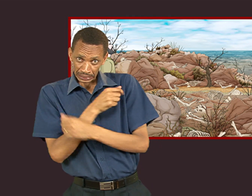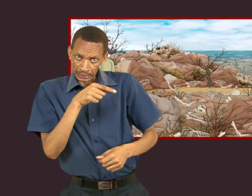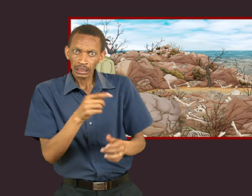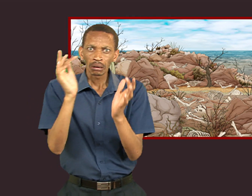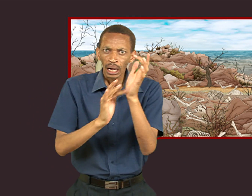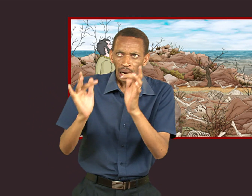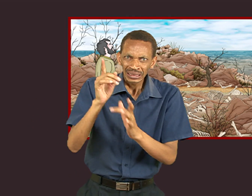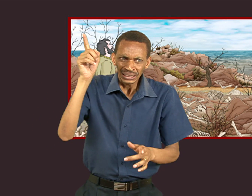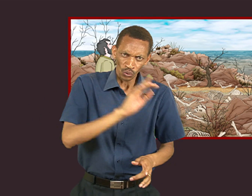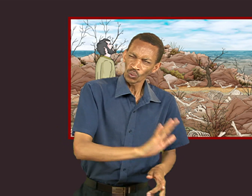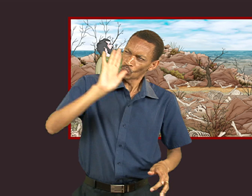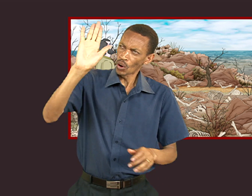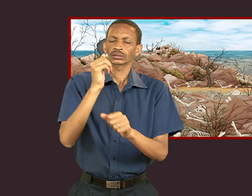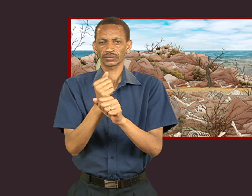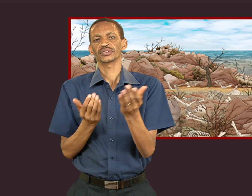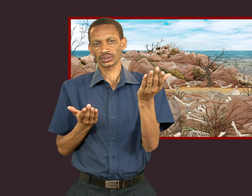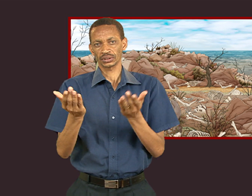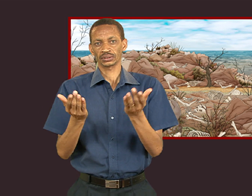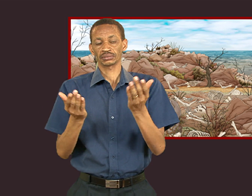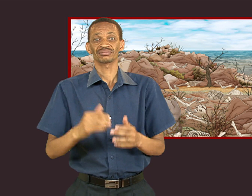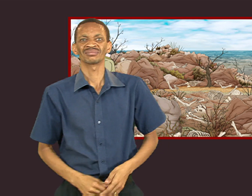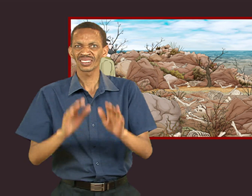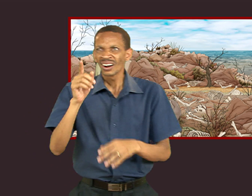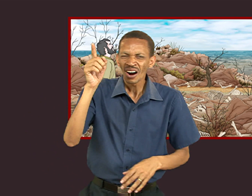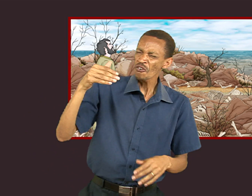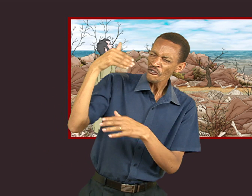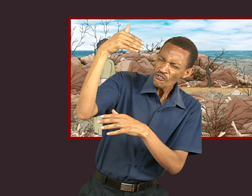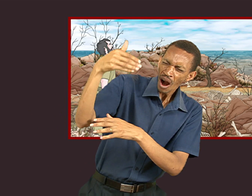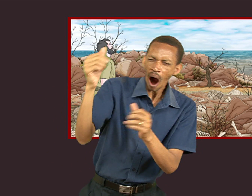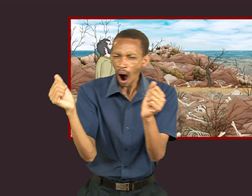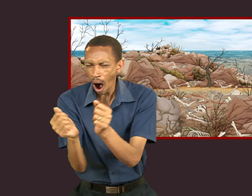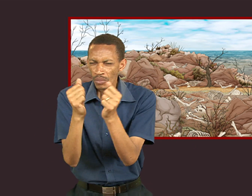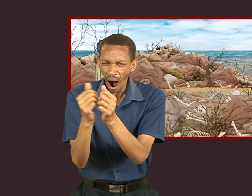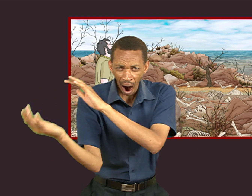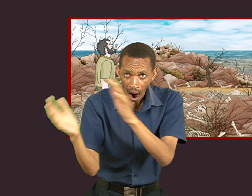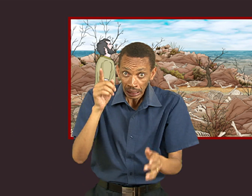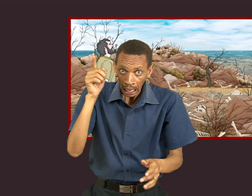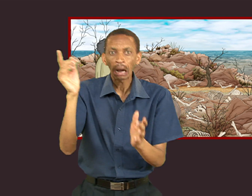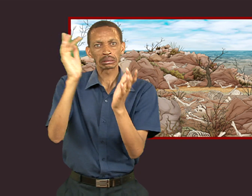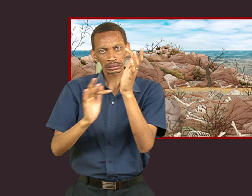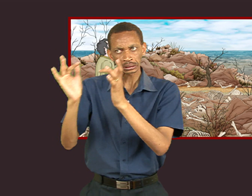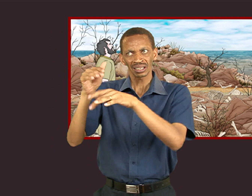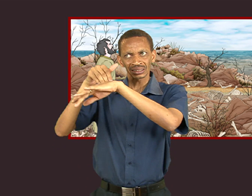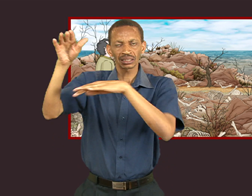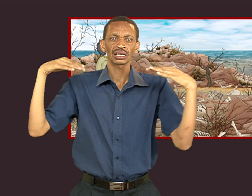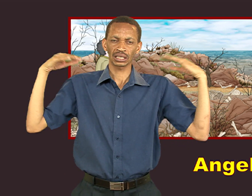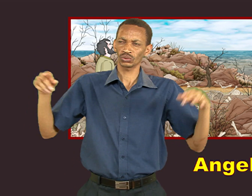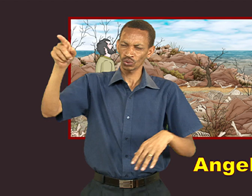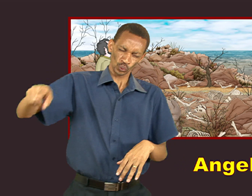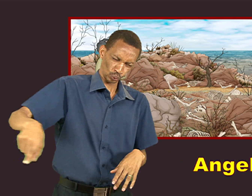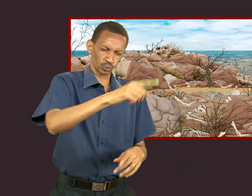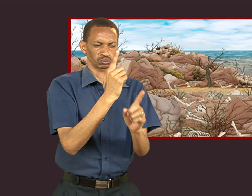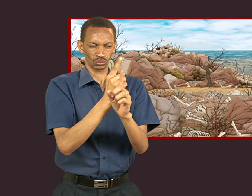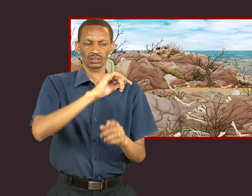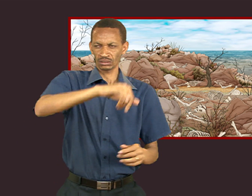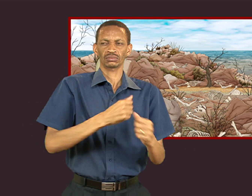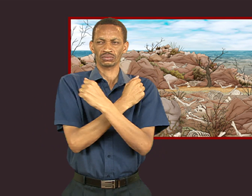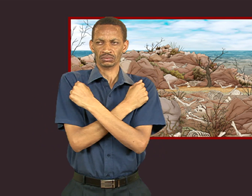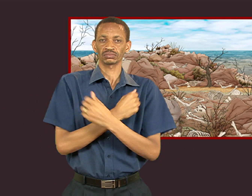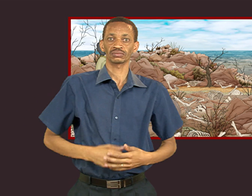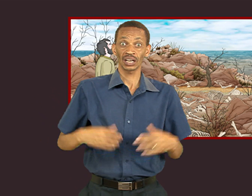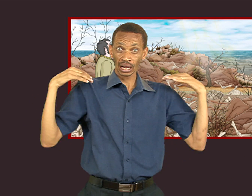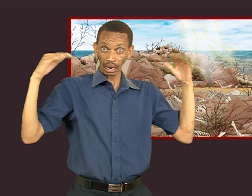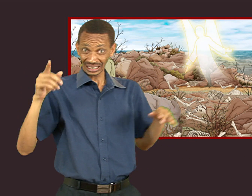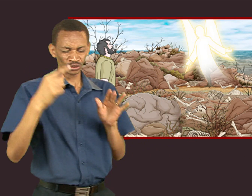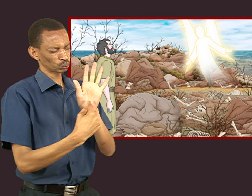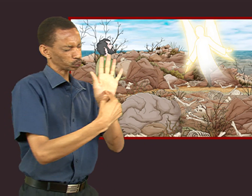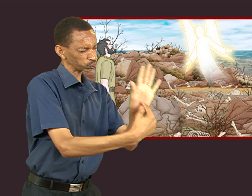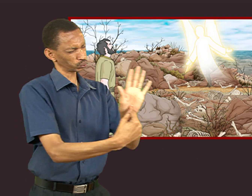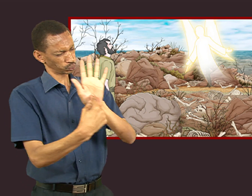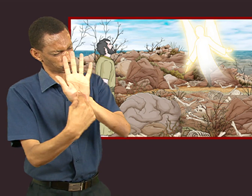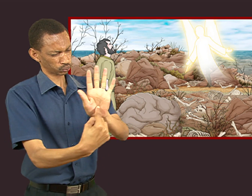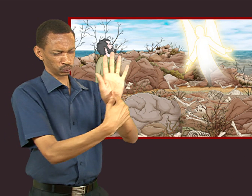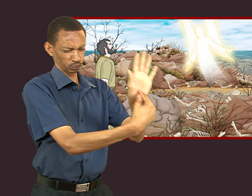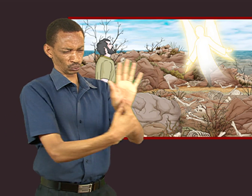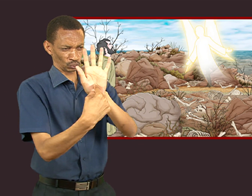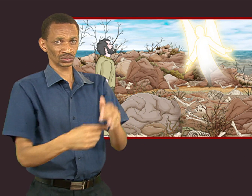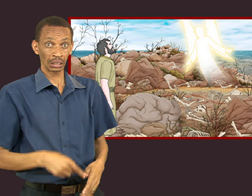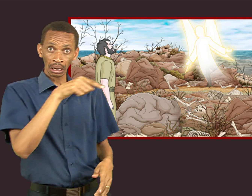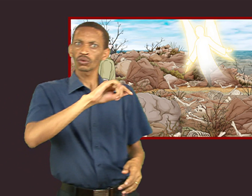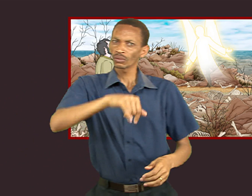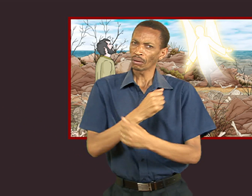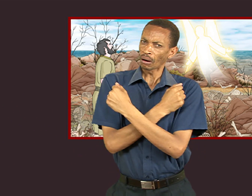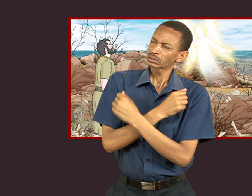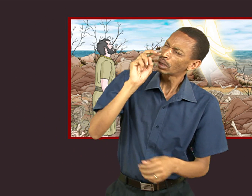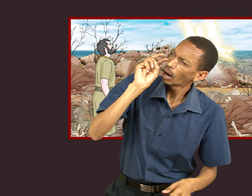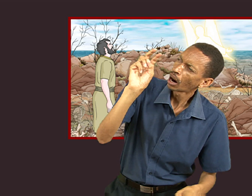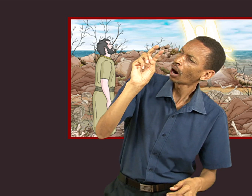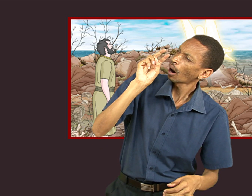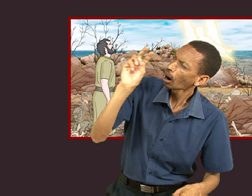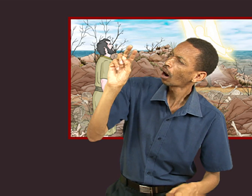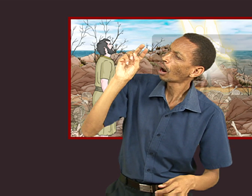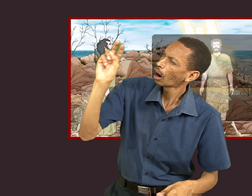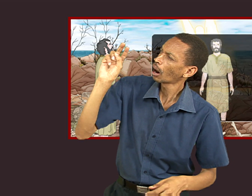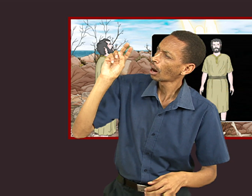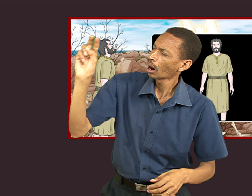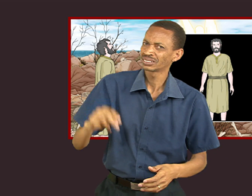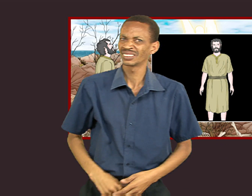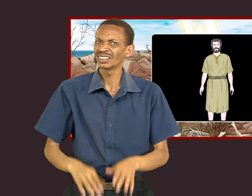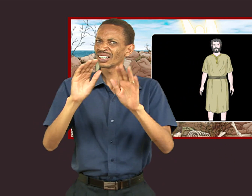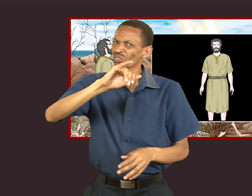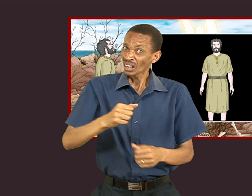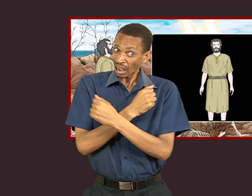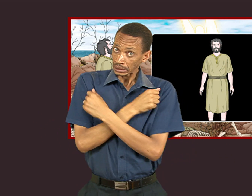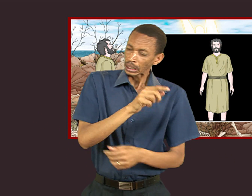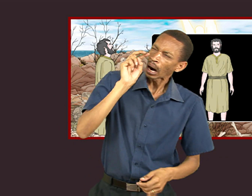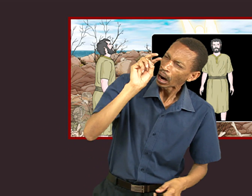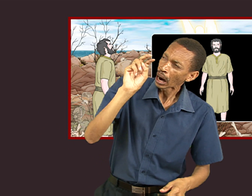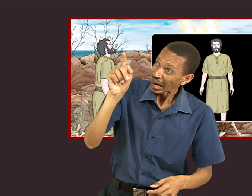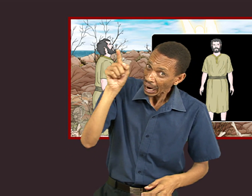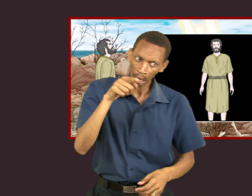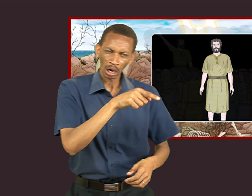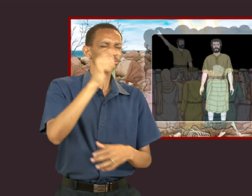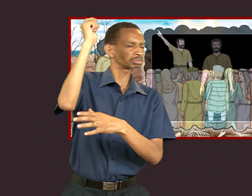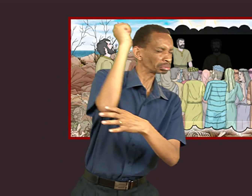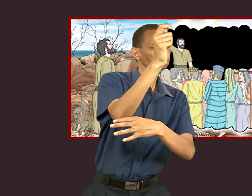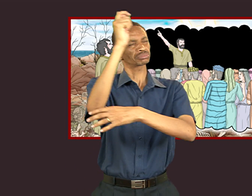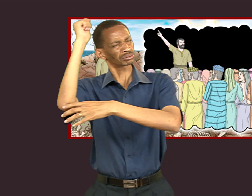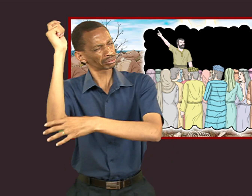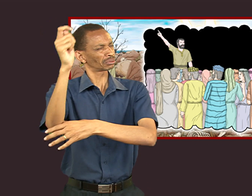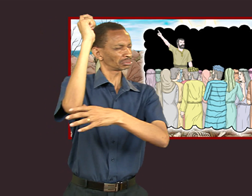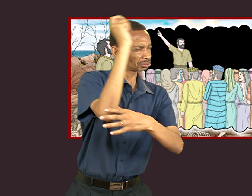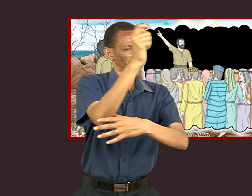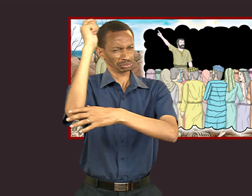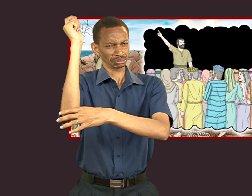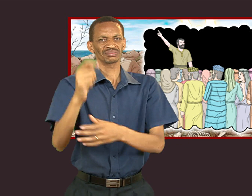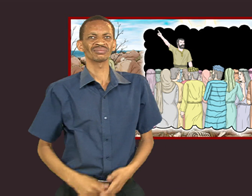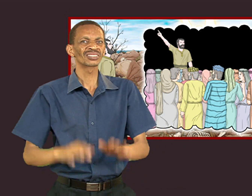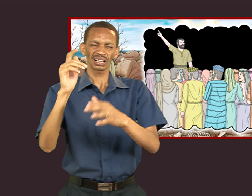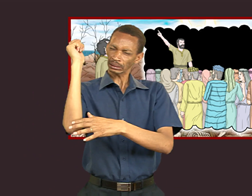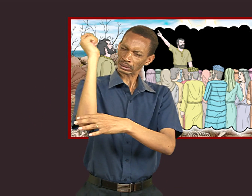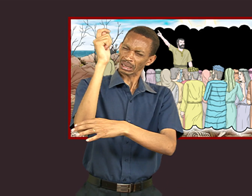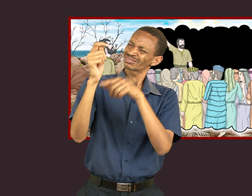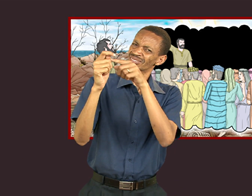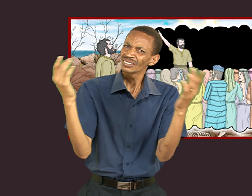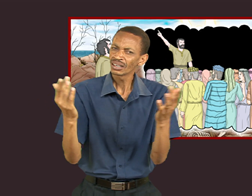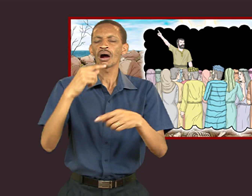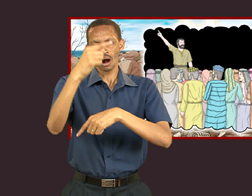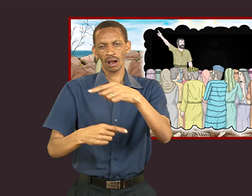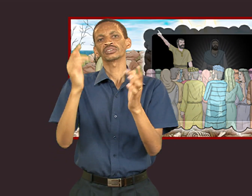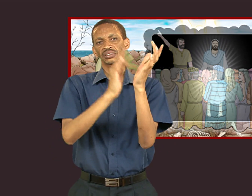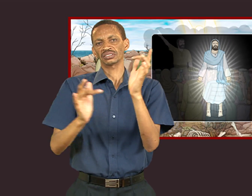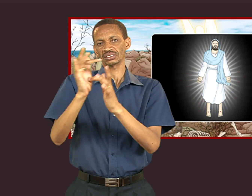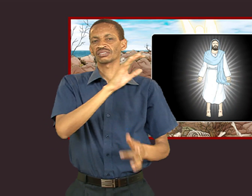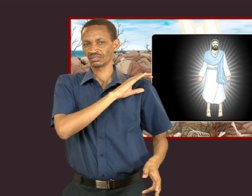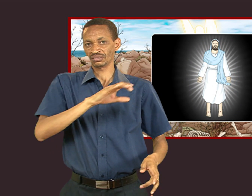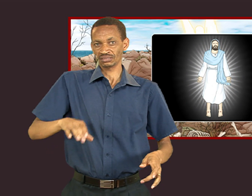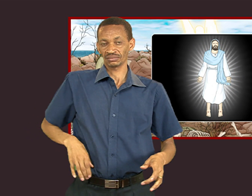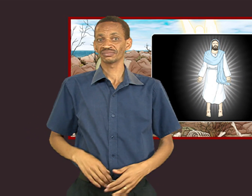He made it known by sending His angel to His servant John, who testifies to everything he saw.